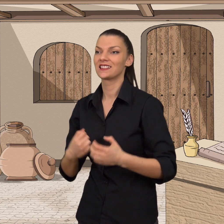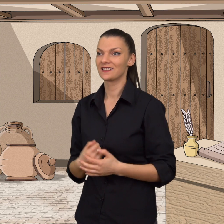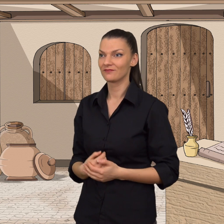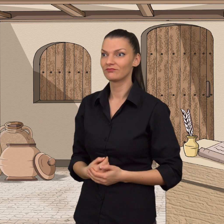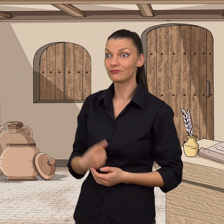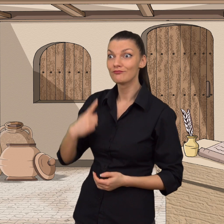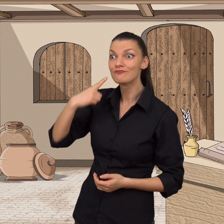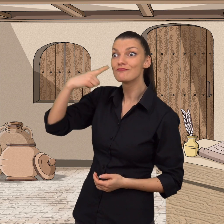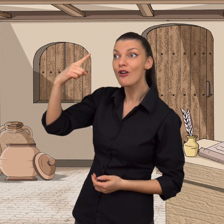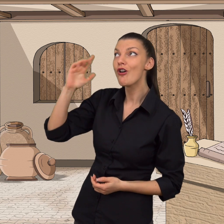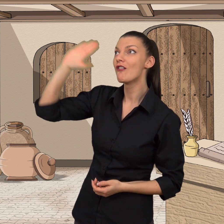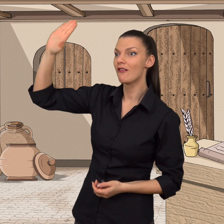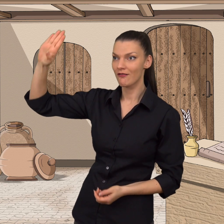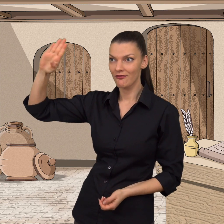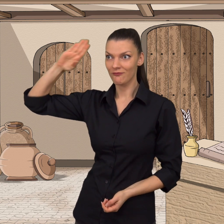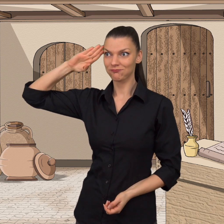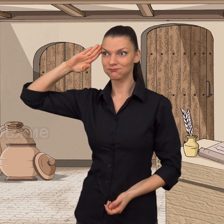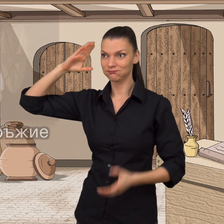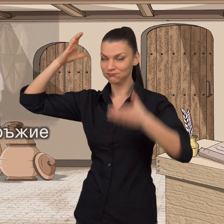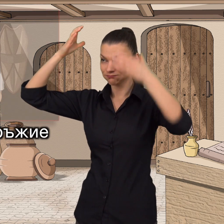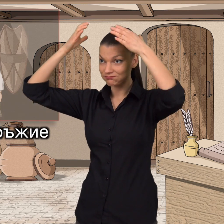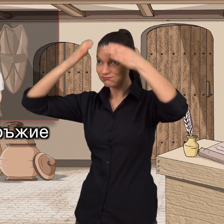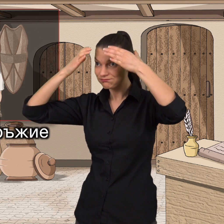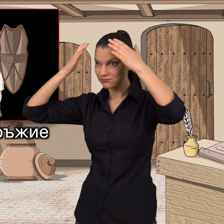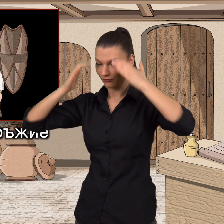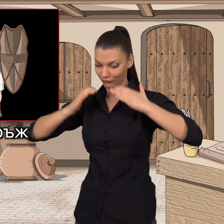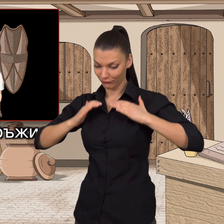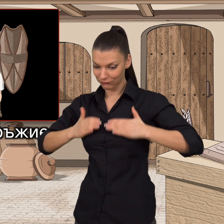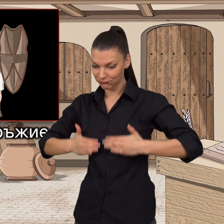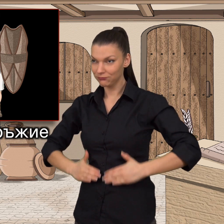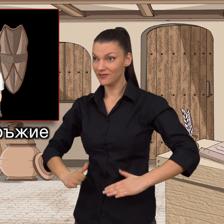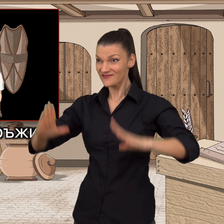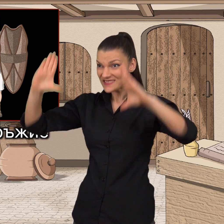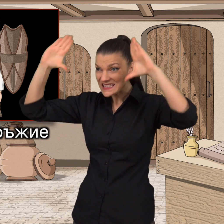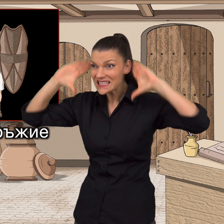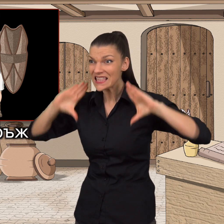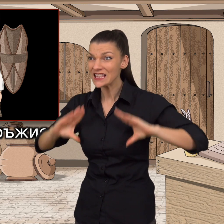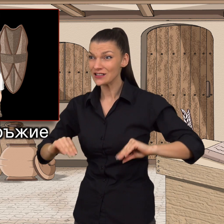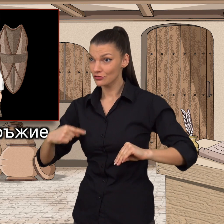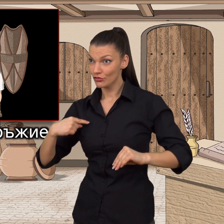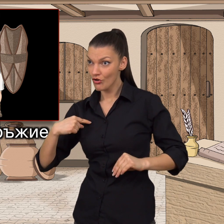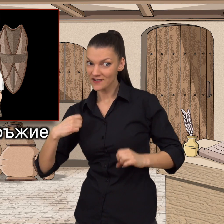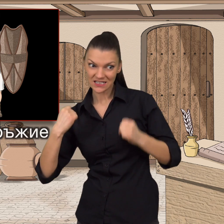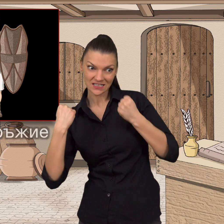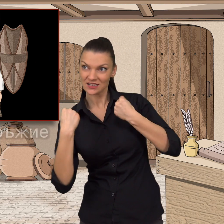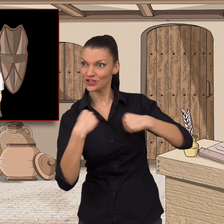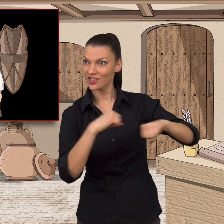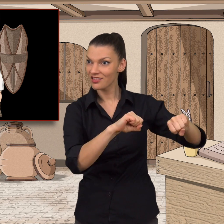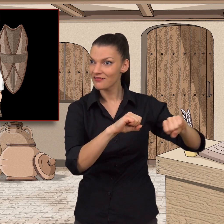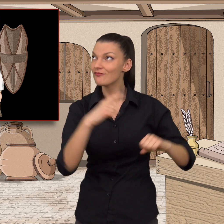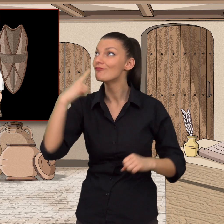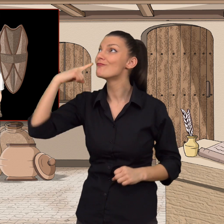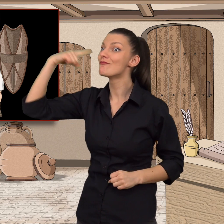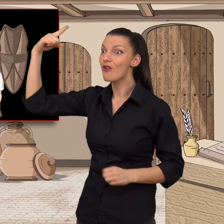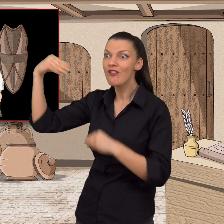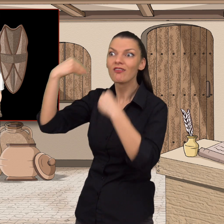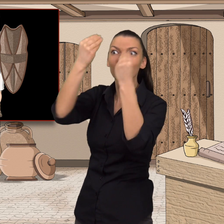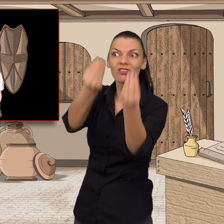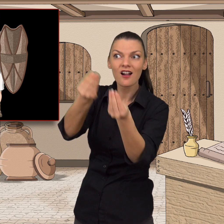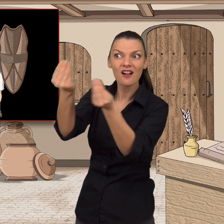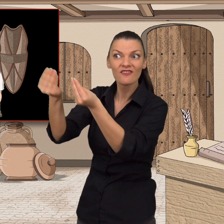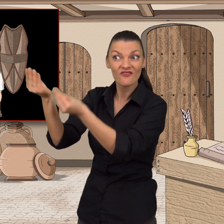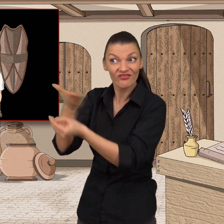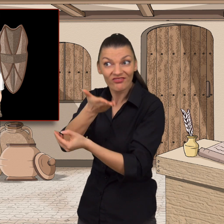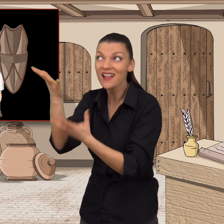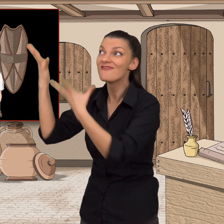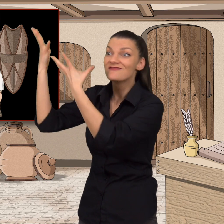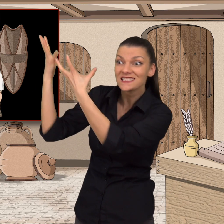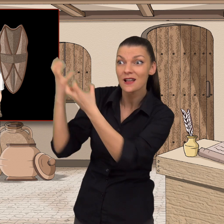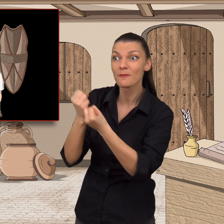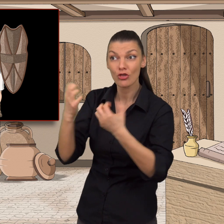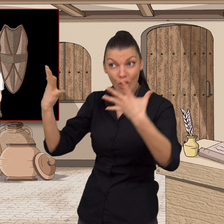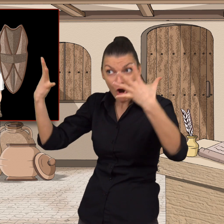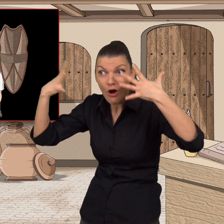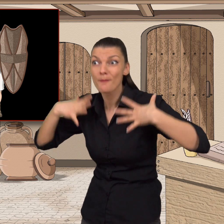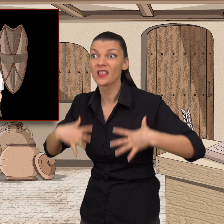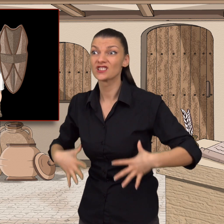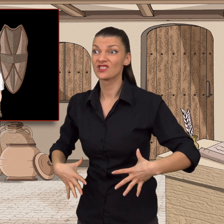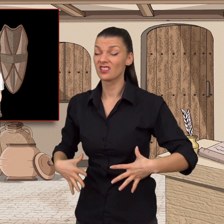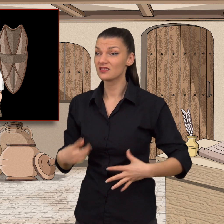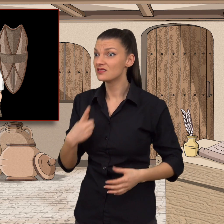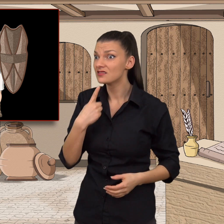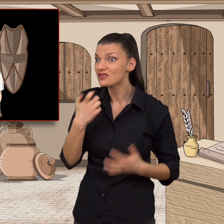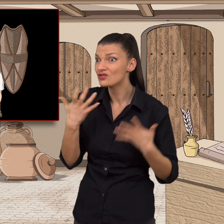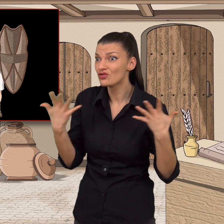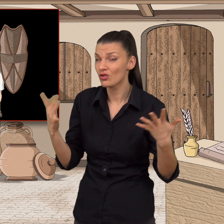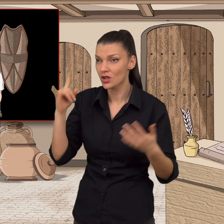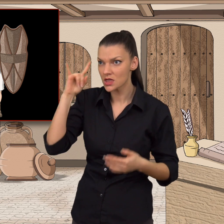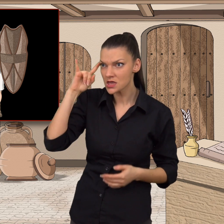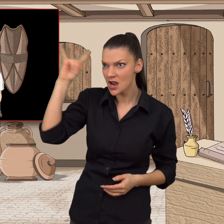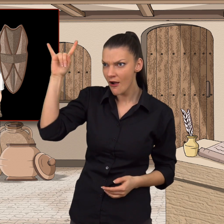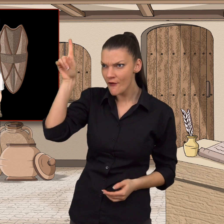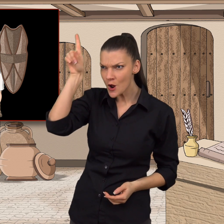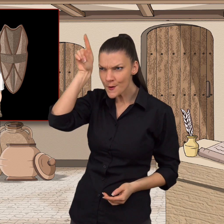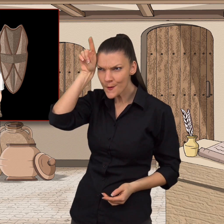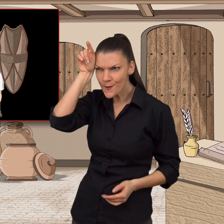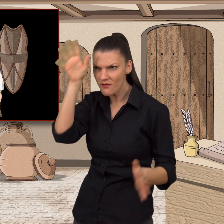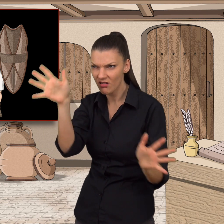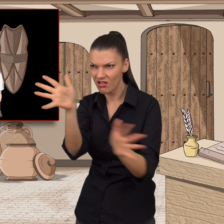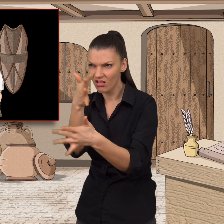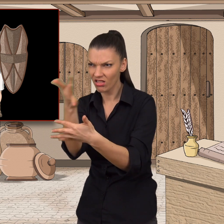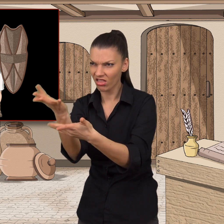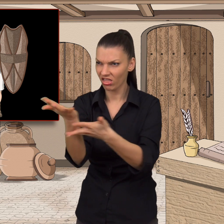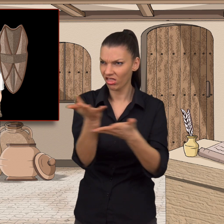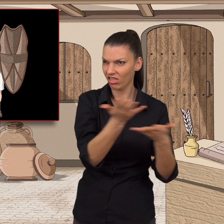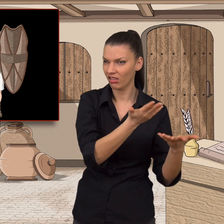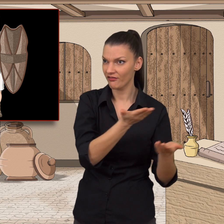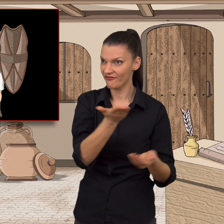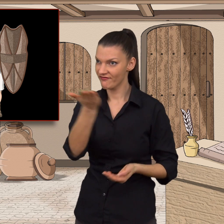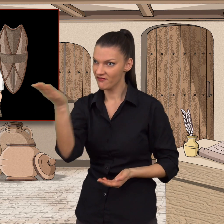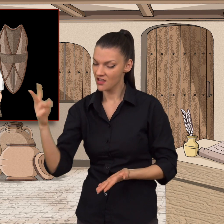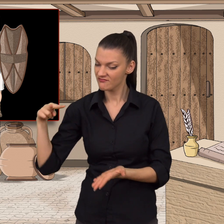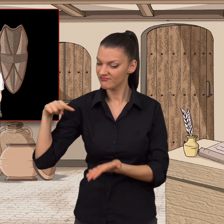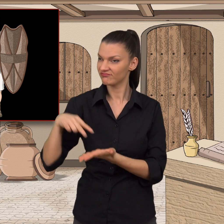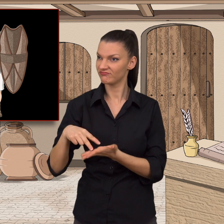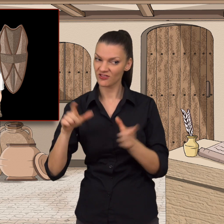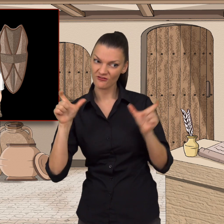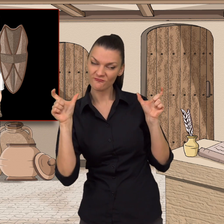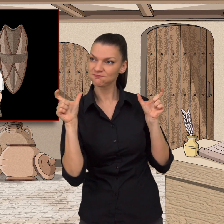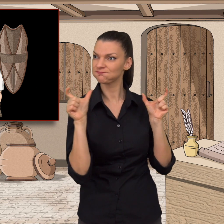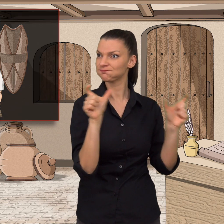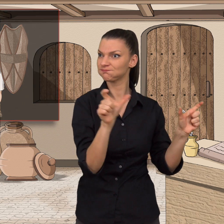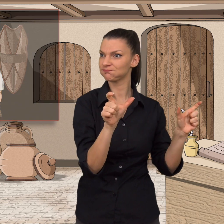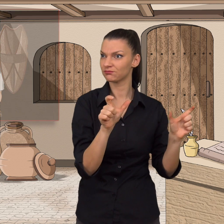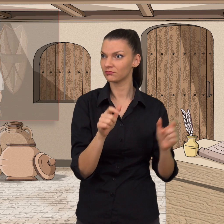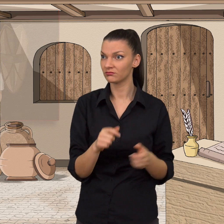Put on the full armor of God, so that you can make your stand against the devil’s schemes.